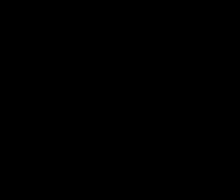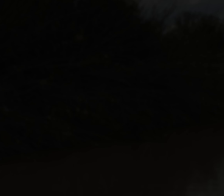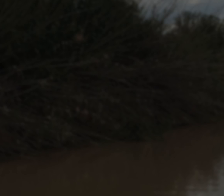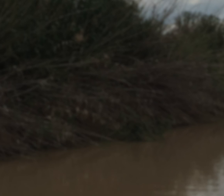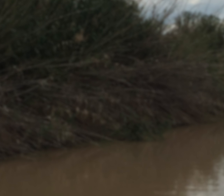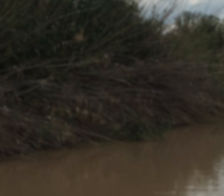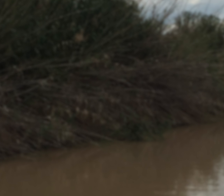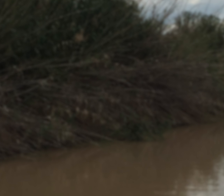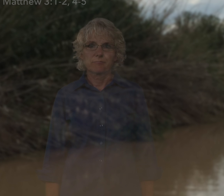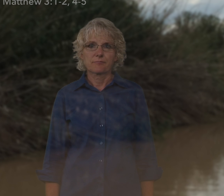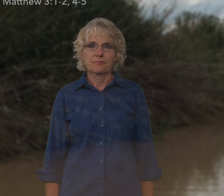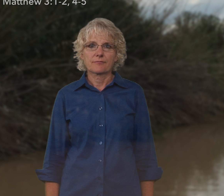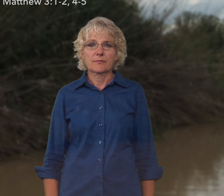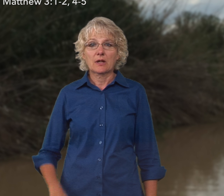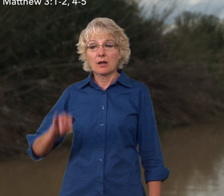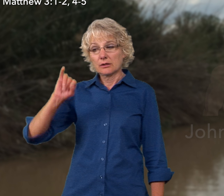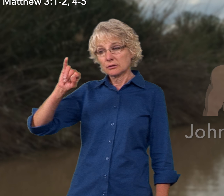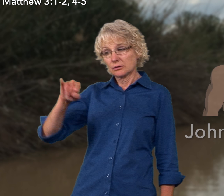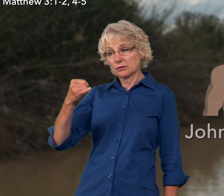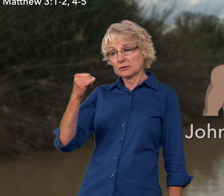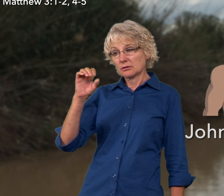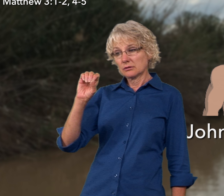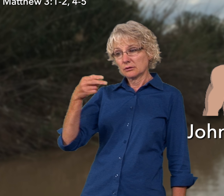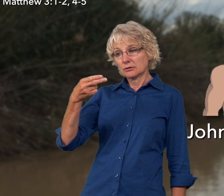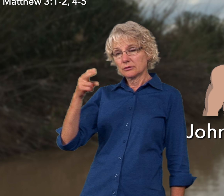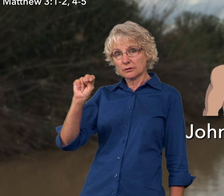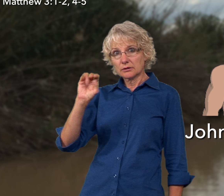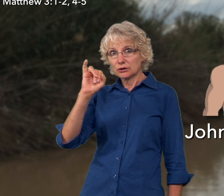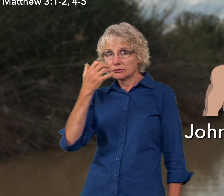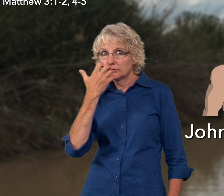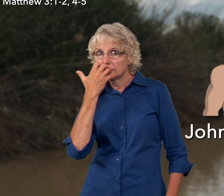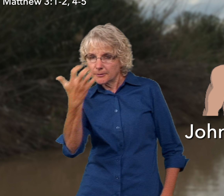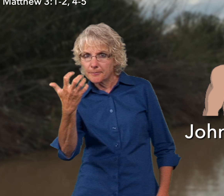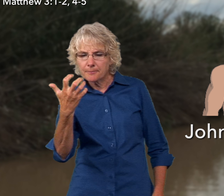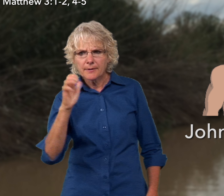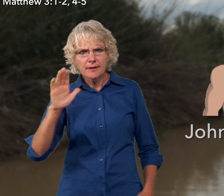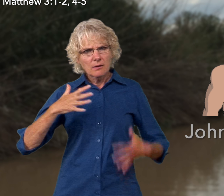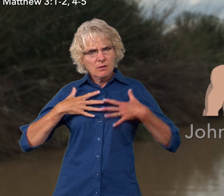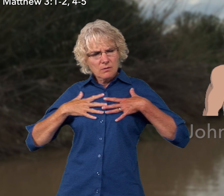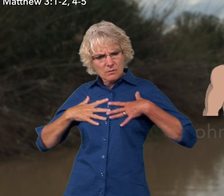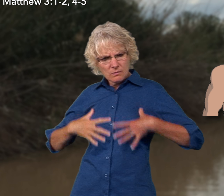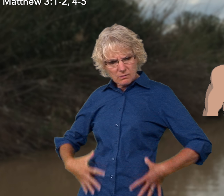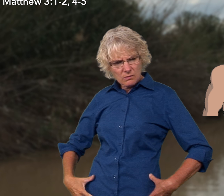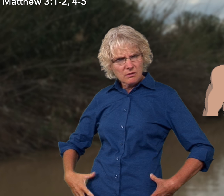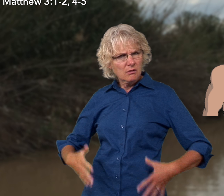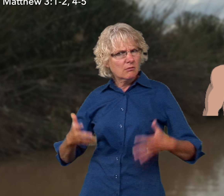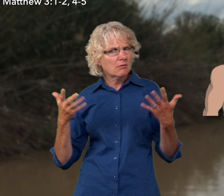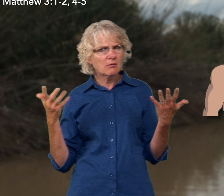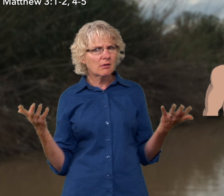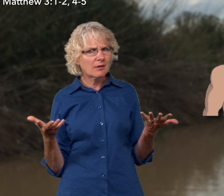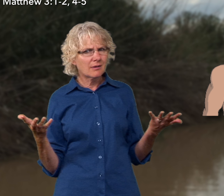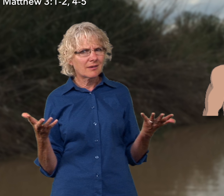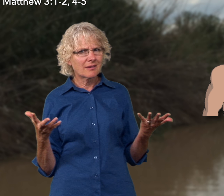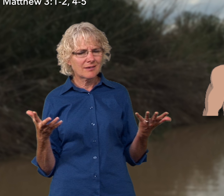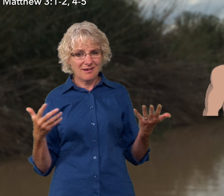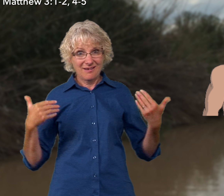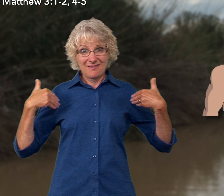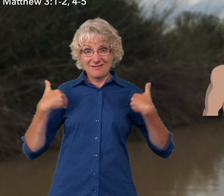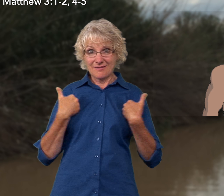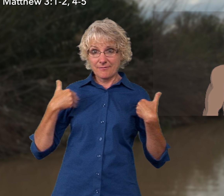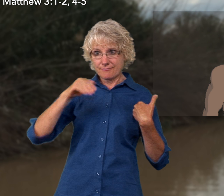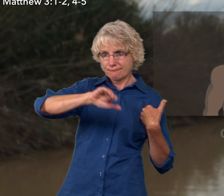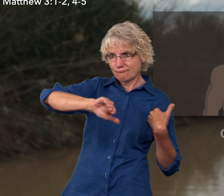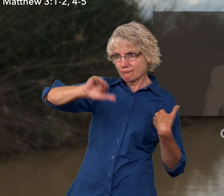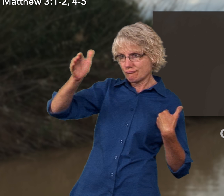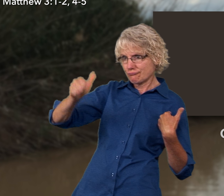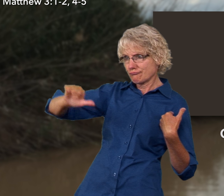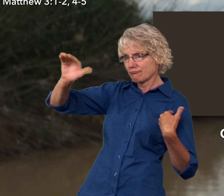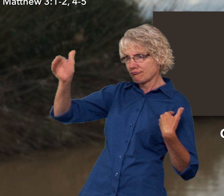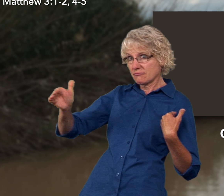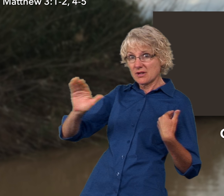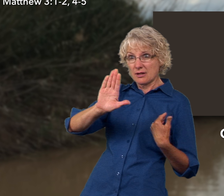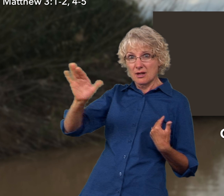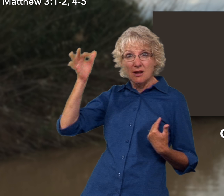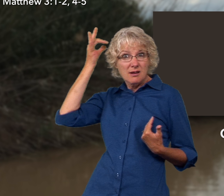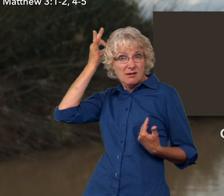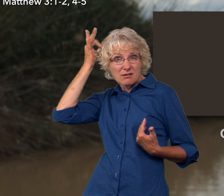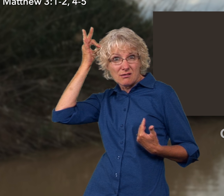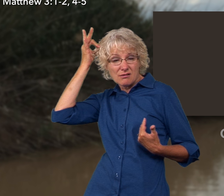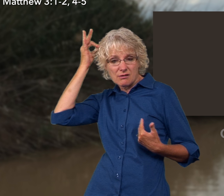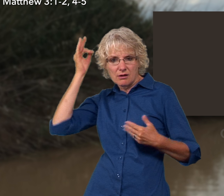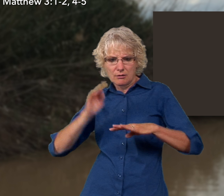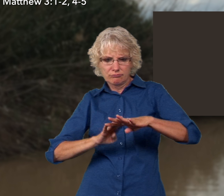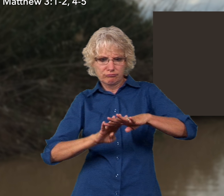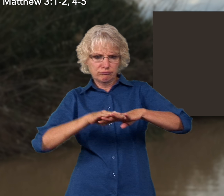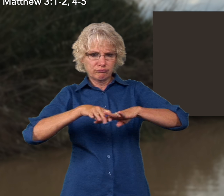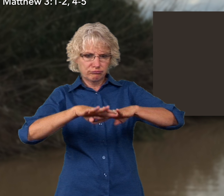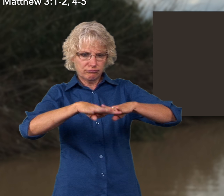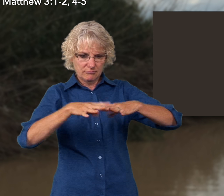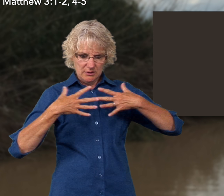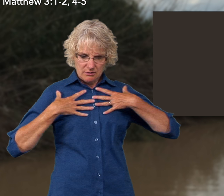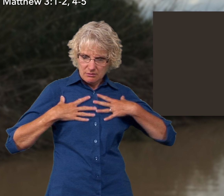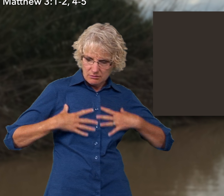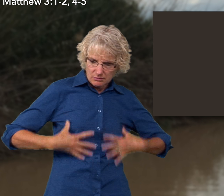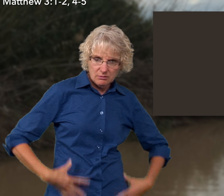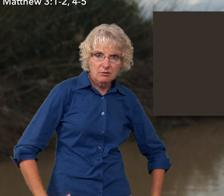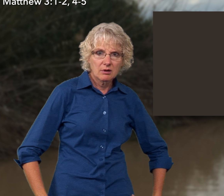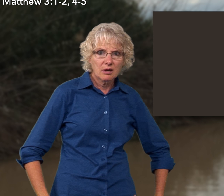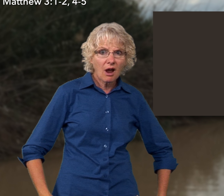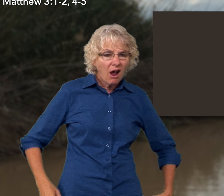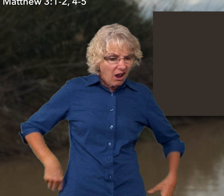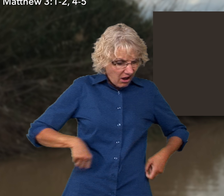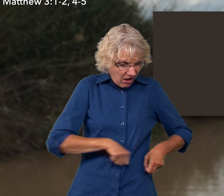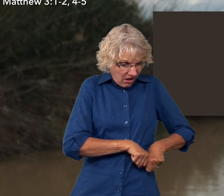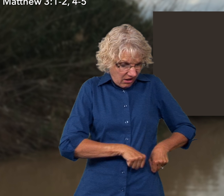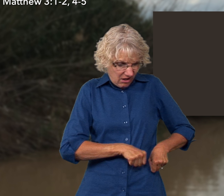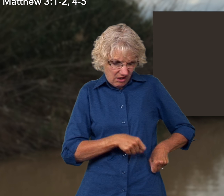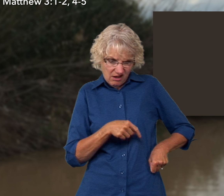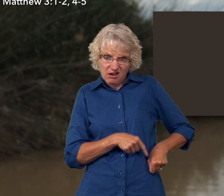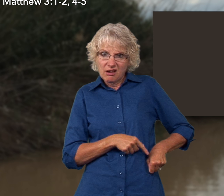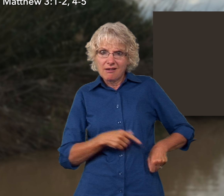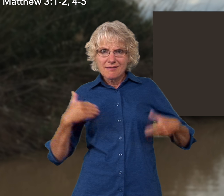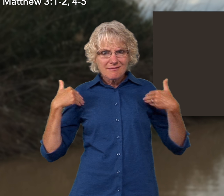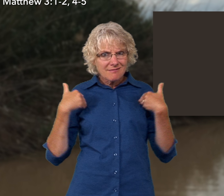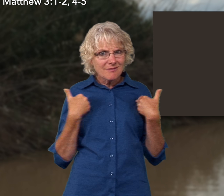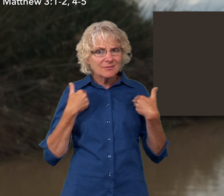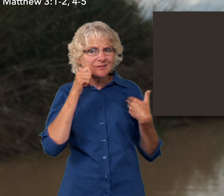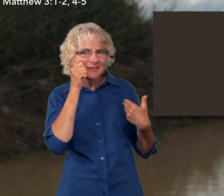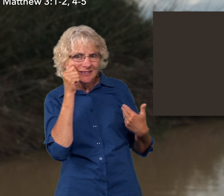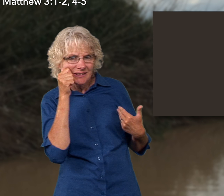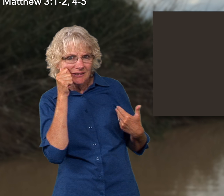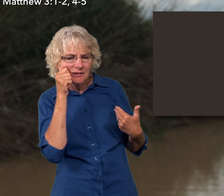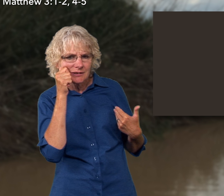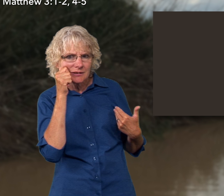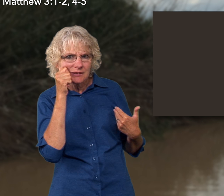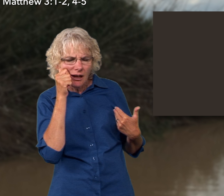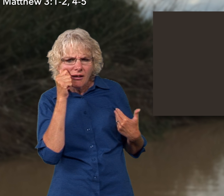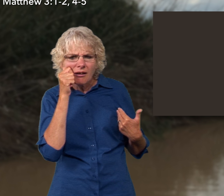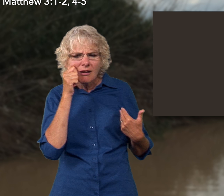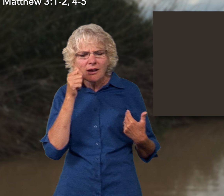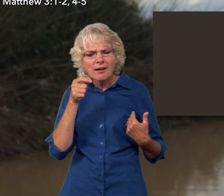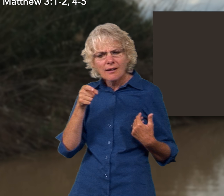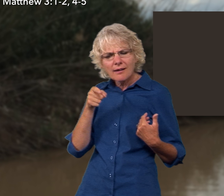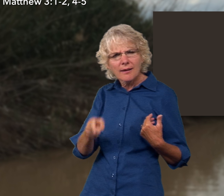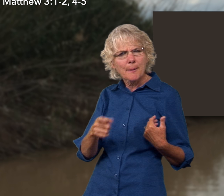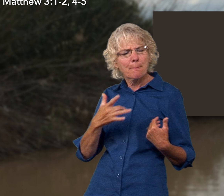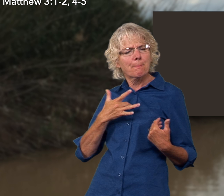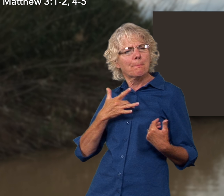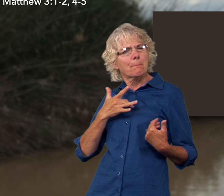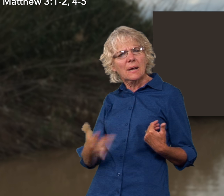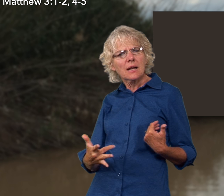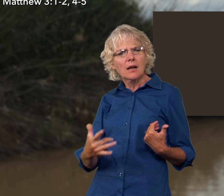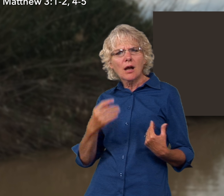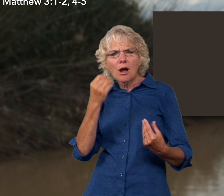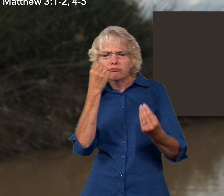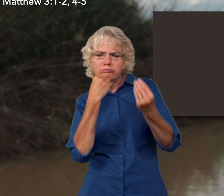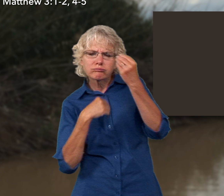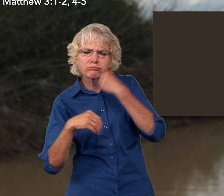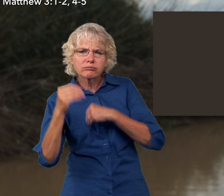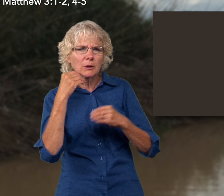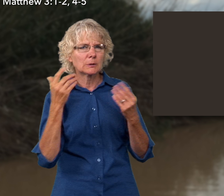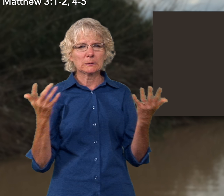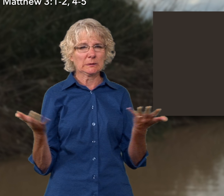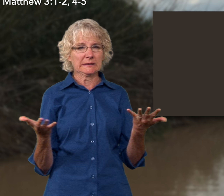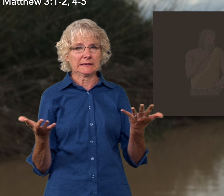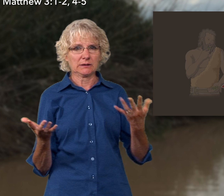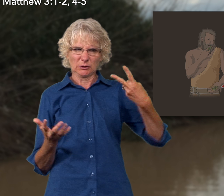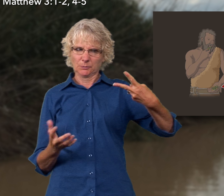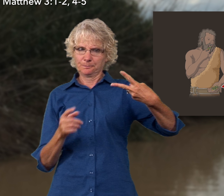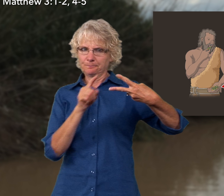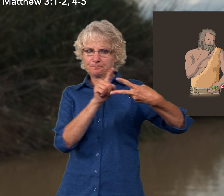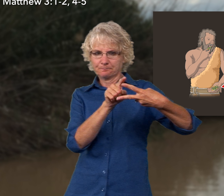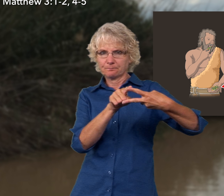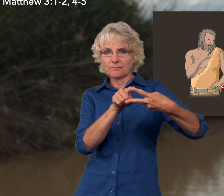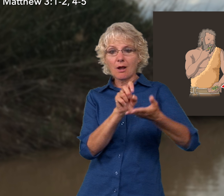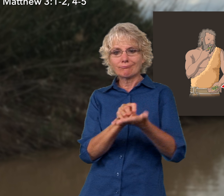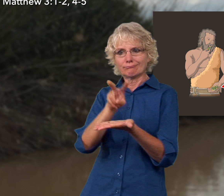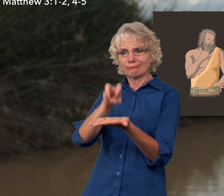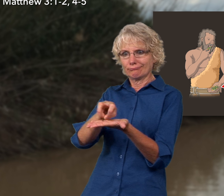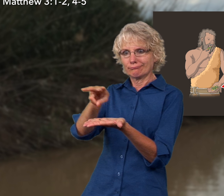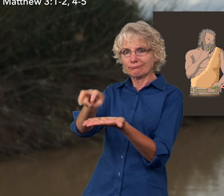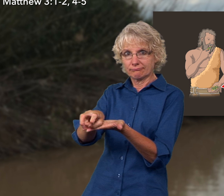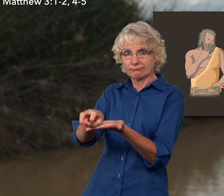In those days John the Baptist came, preaching in the wilderness of Judea and saying, “Repent, for the kingdom of heaven is near.” John wore a garment of camel’s hair, with a leather belt around his waist.